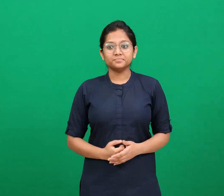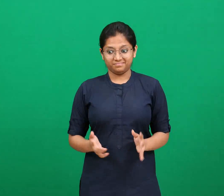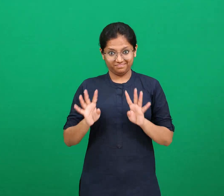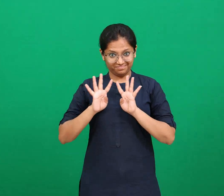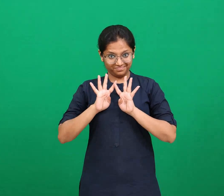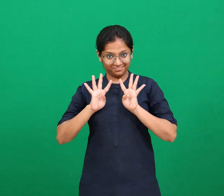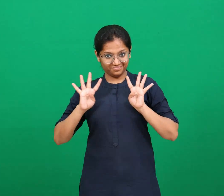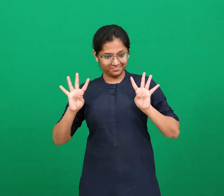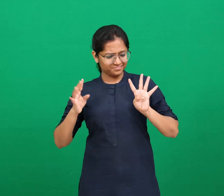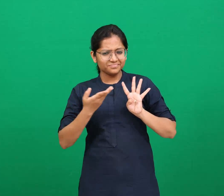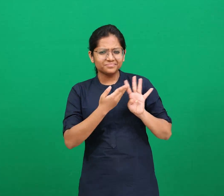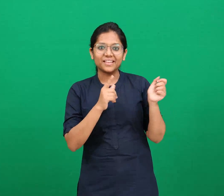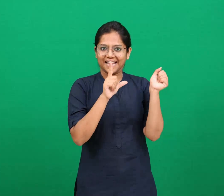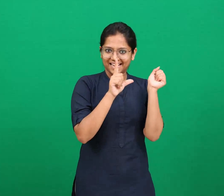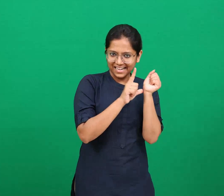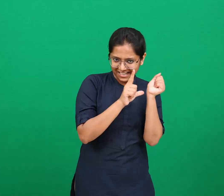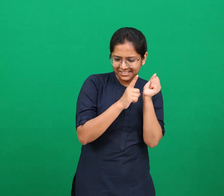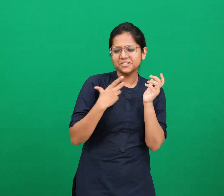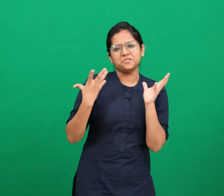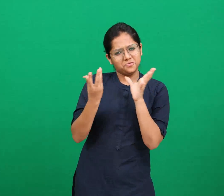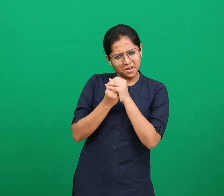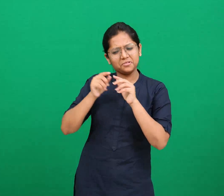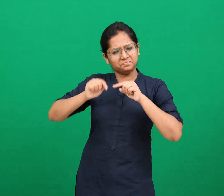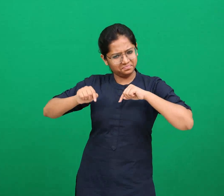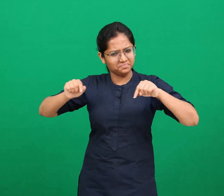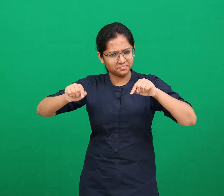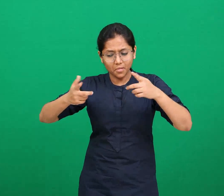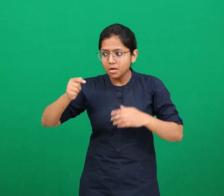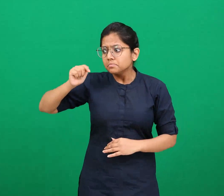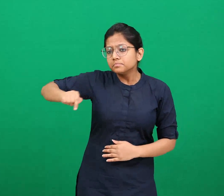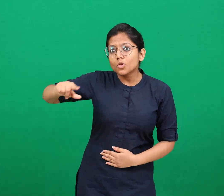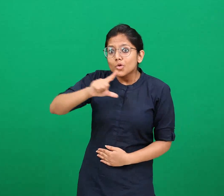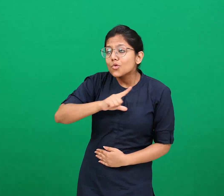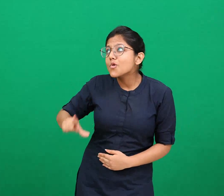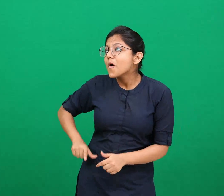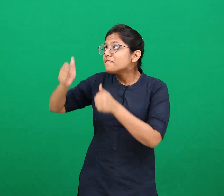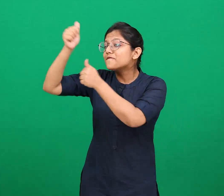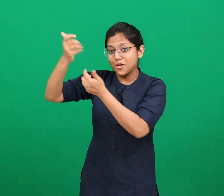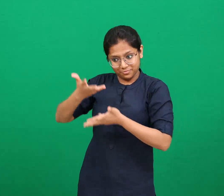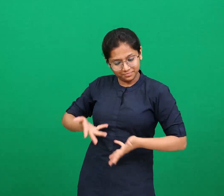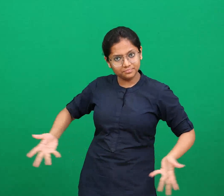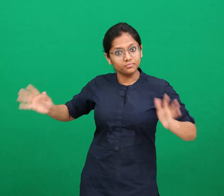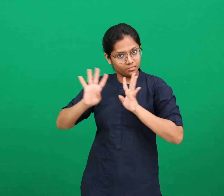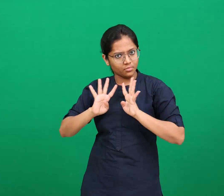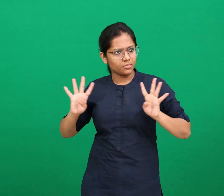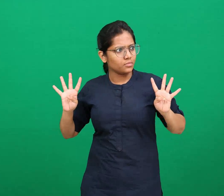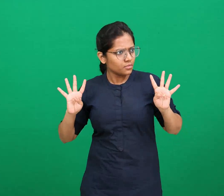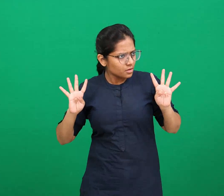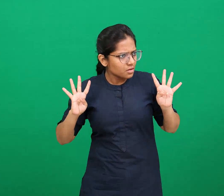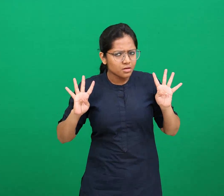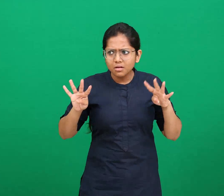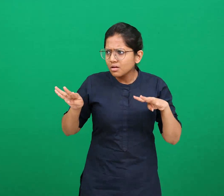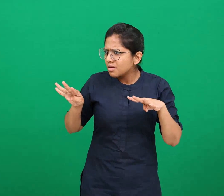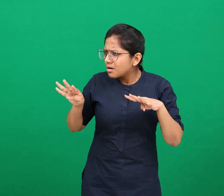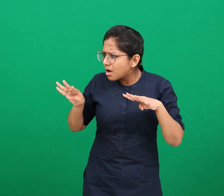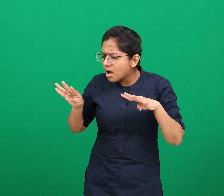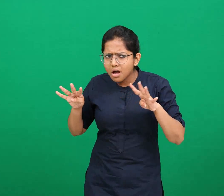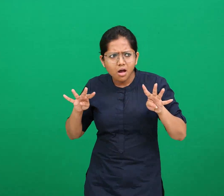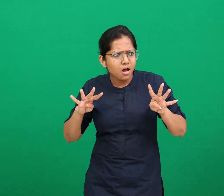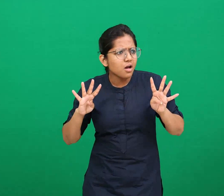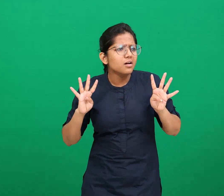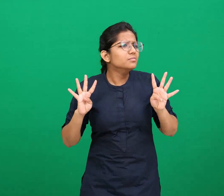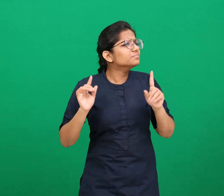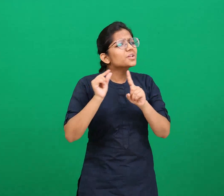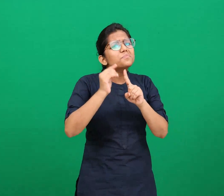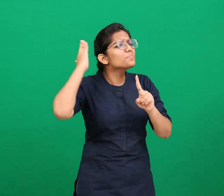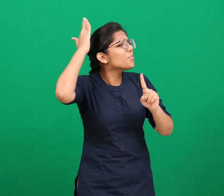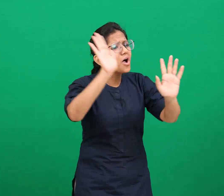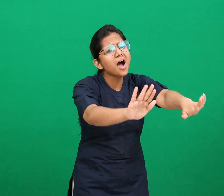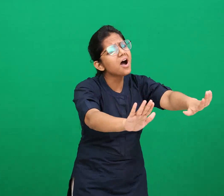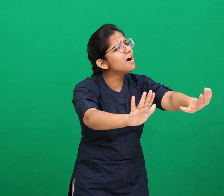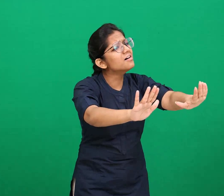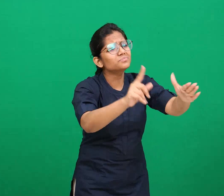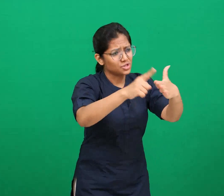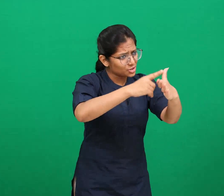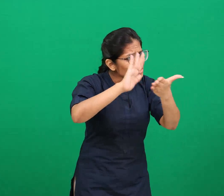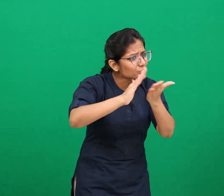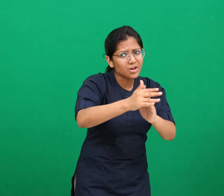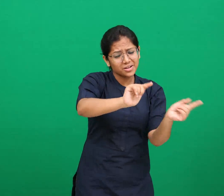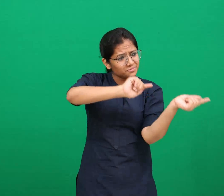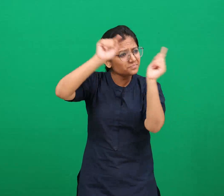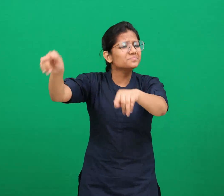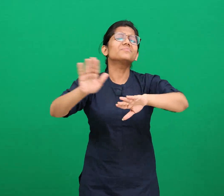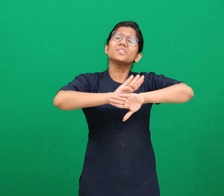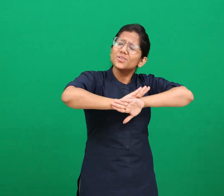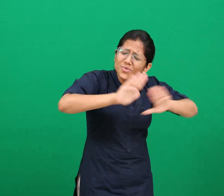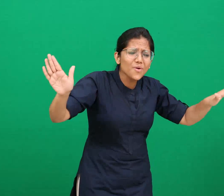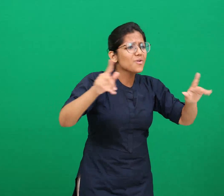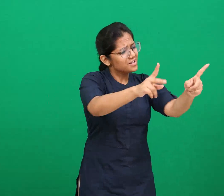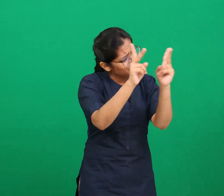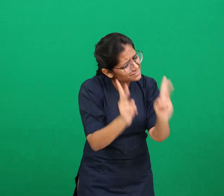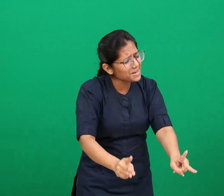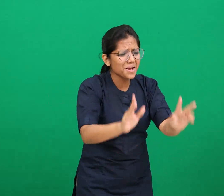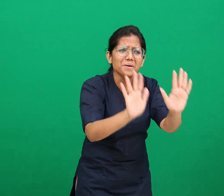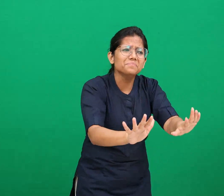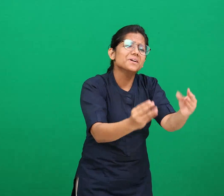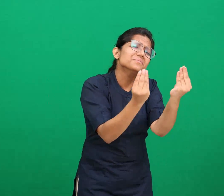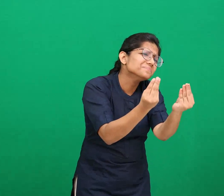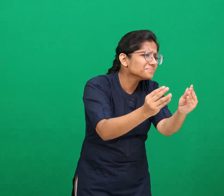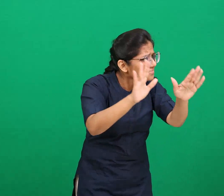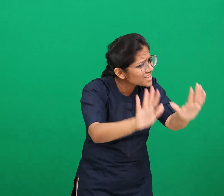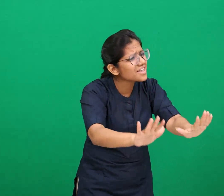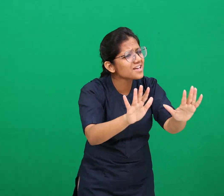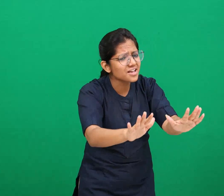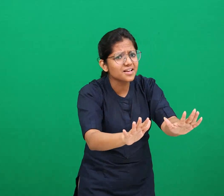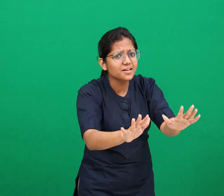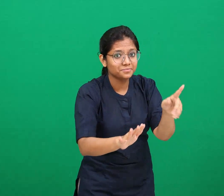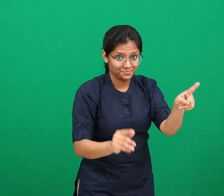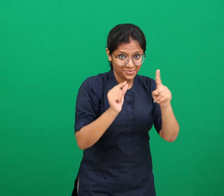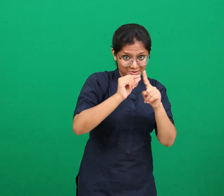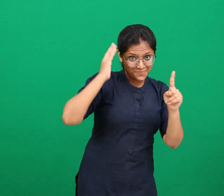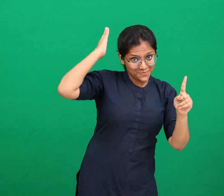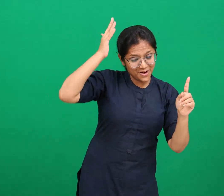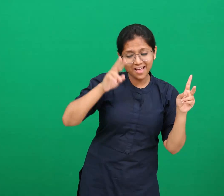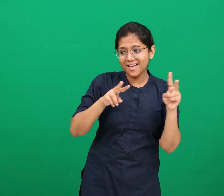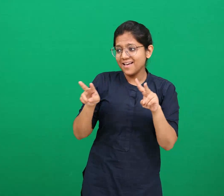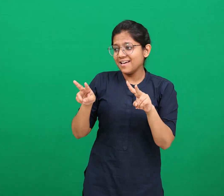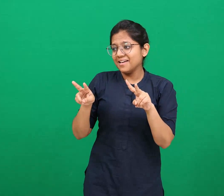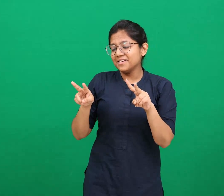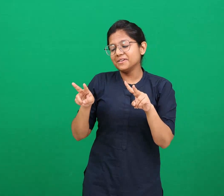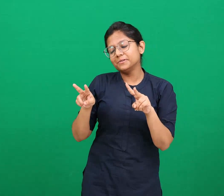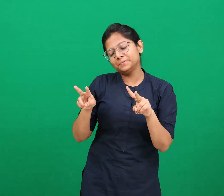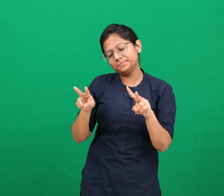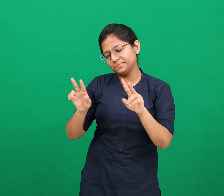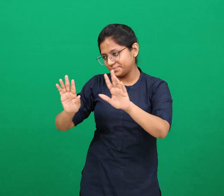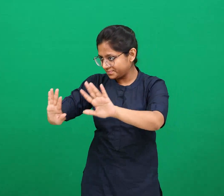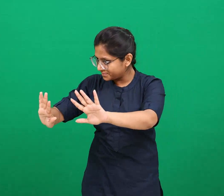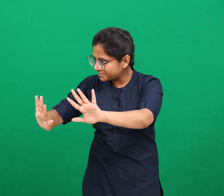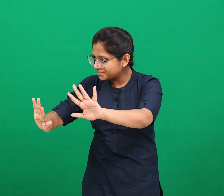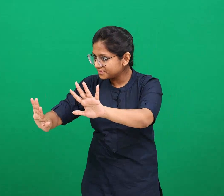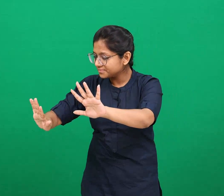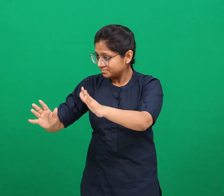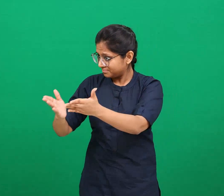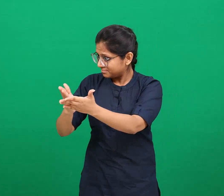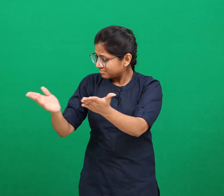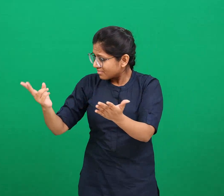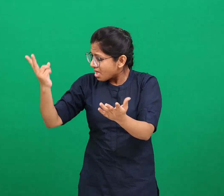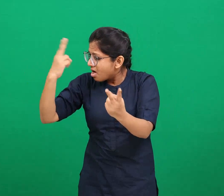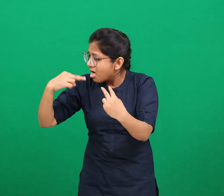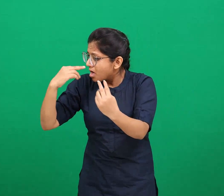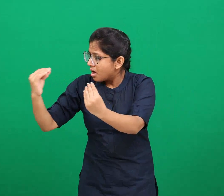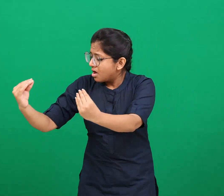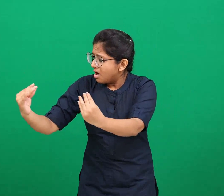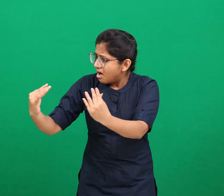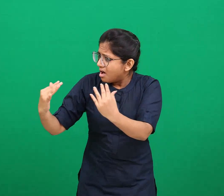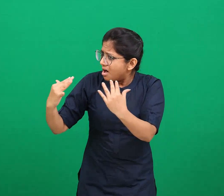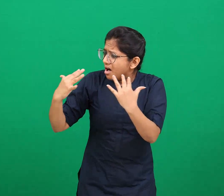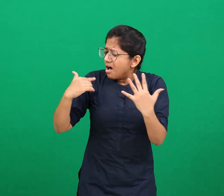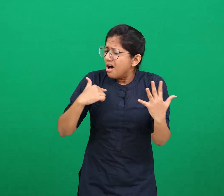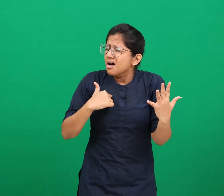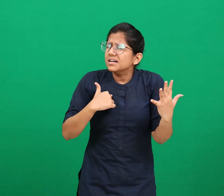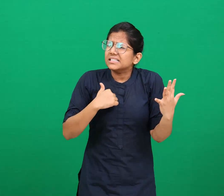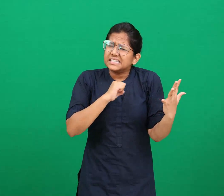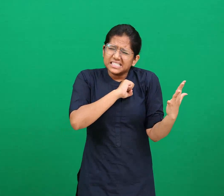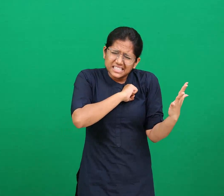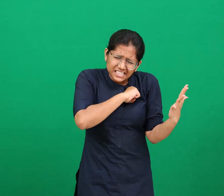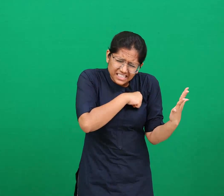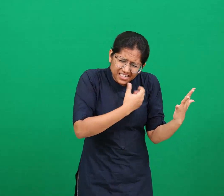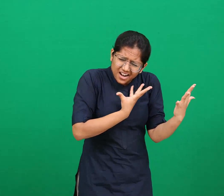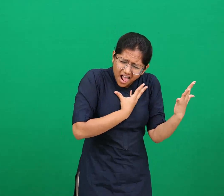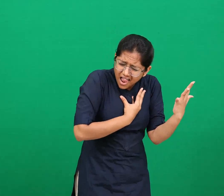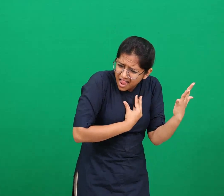When we heard this, we and the people there pleaded with Paul not to go up to Jerusalem.